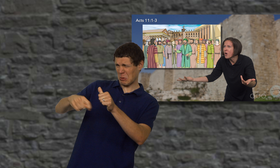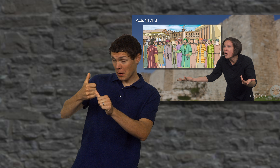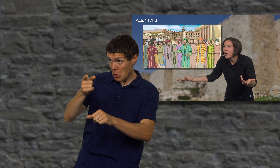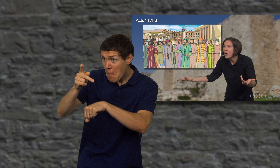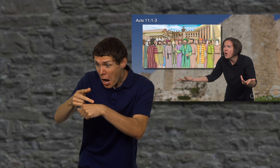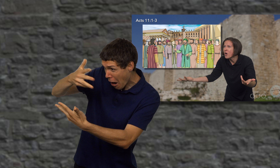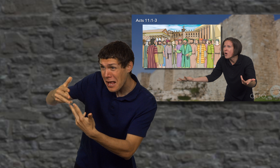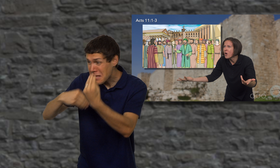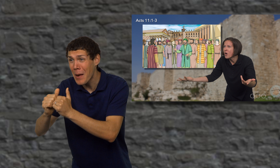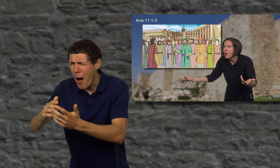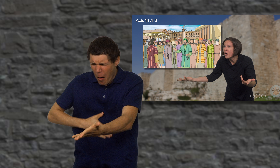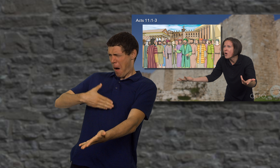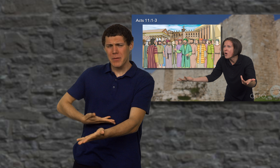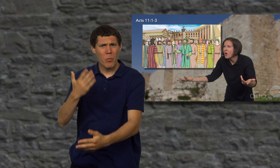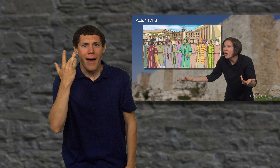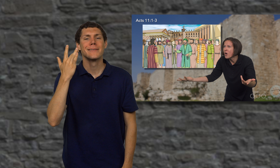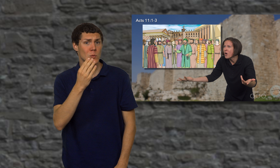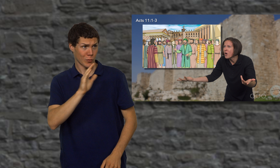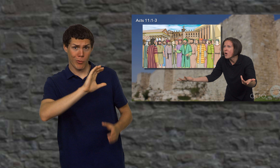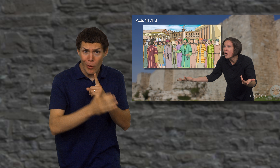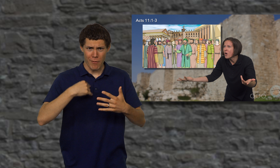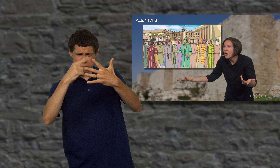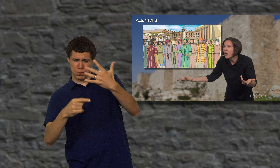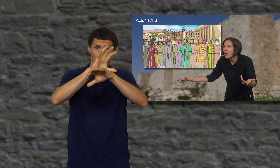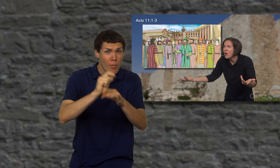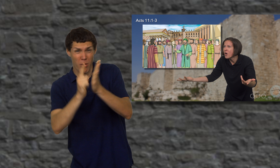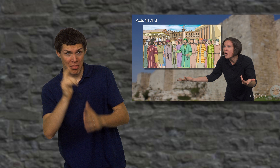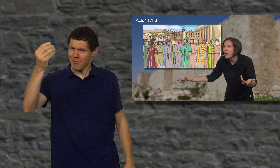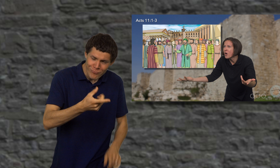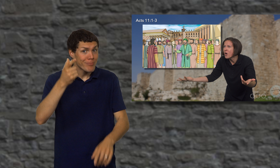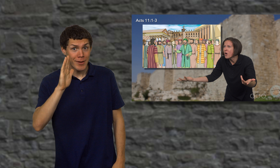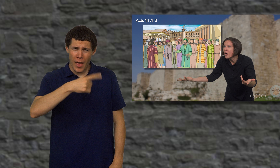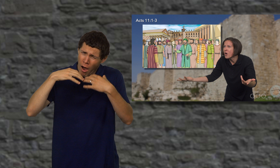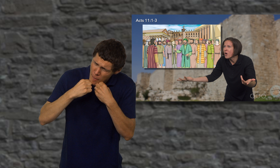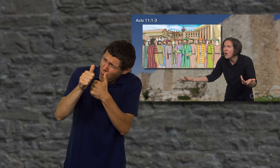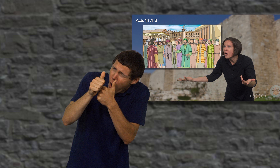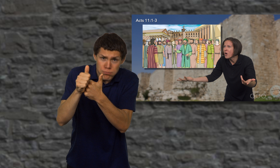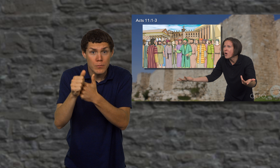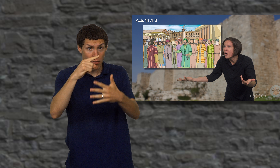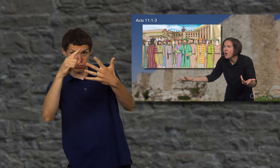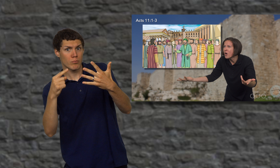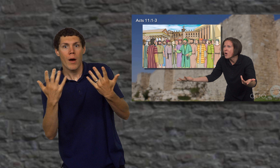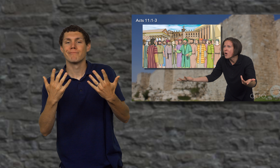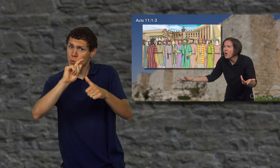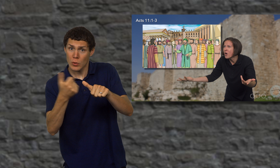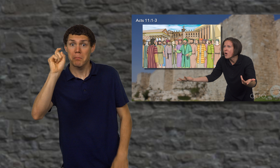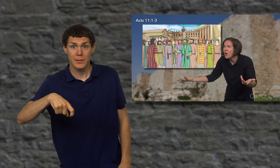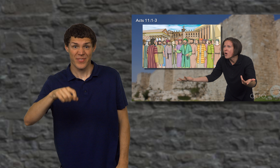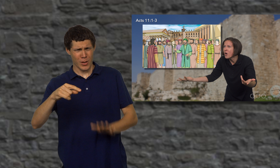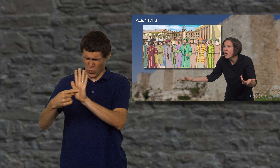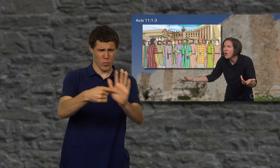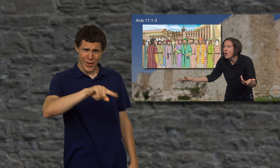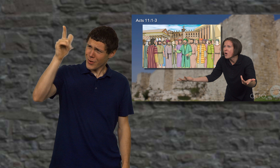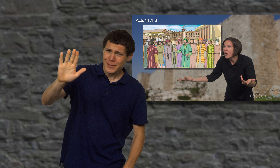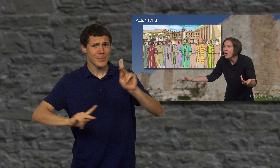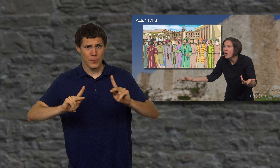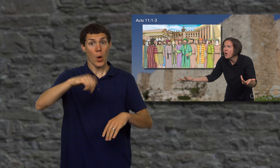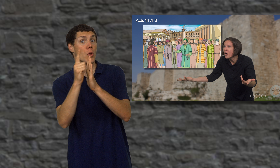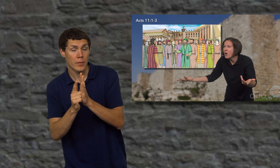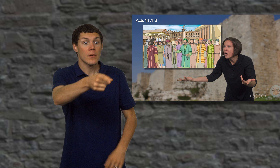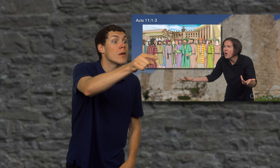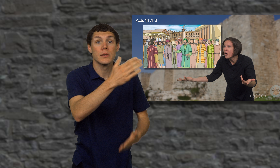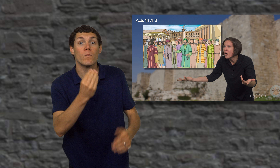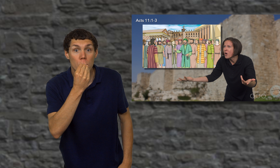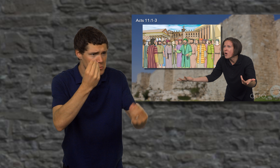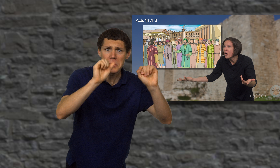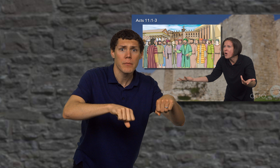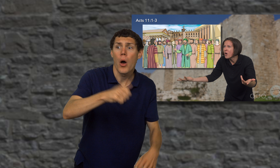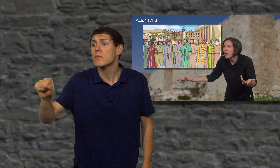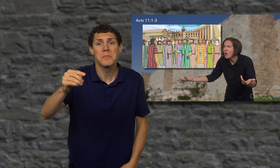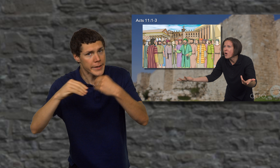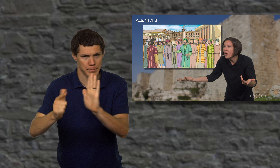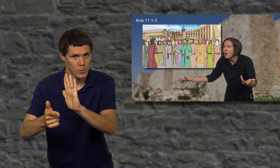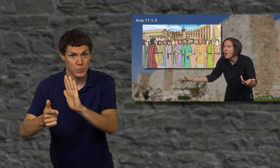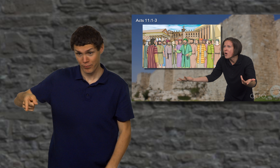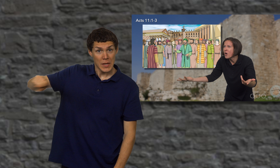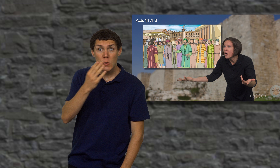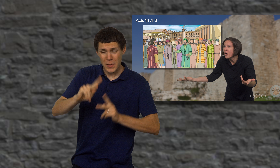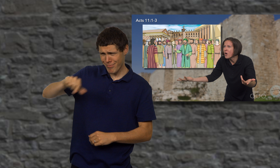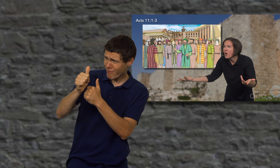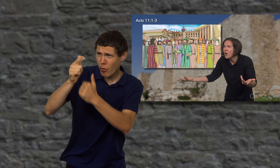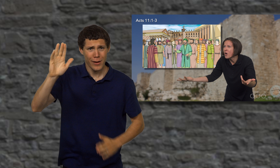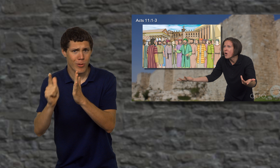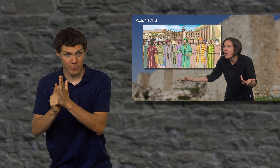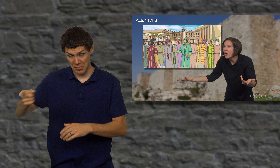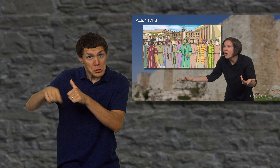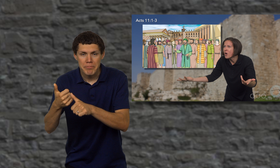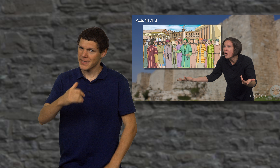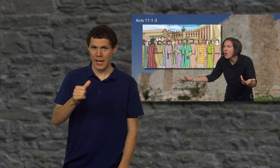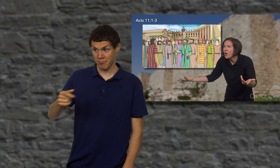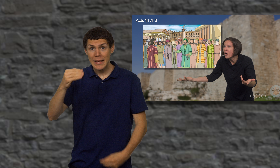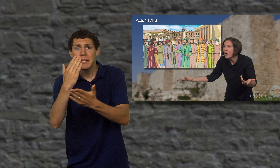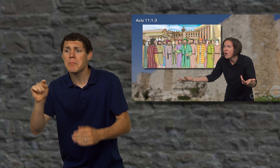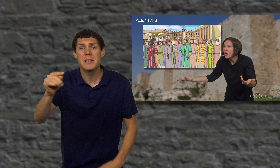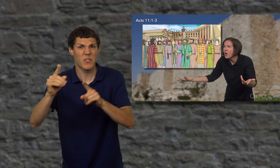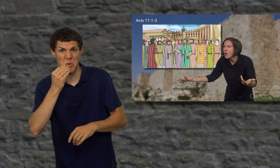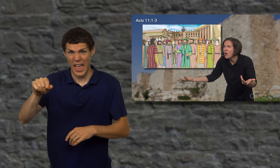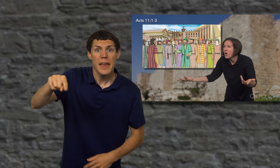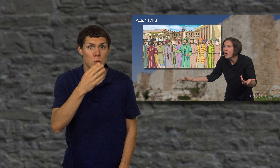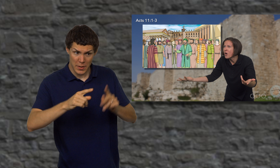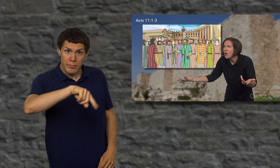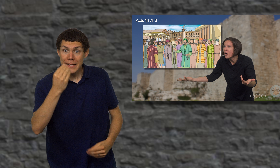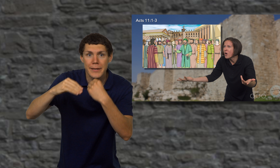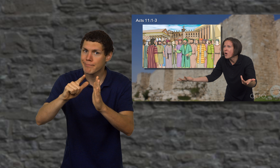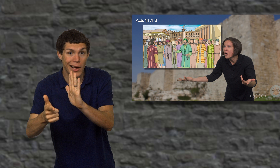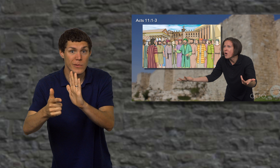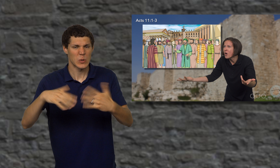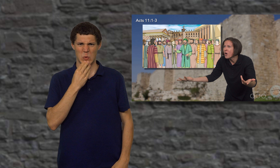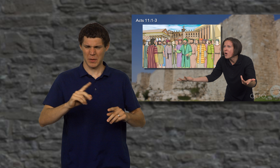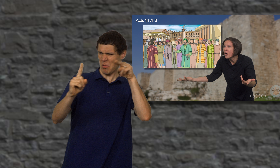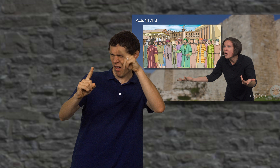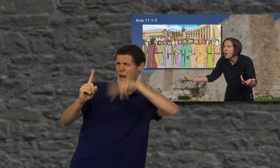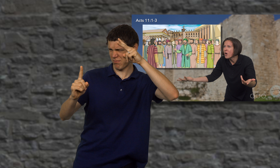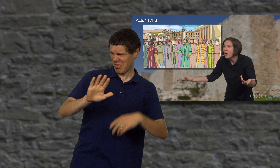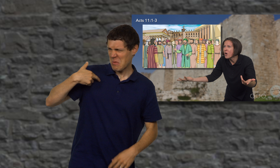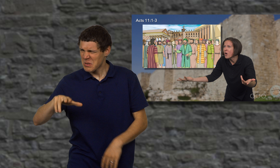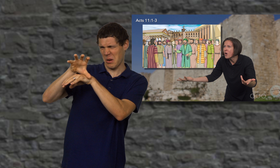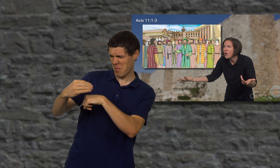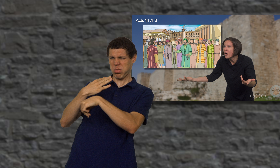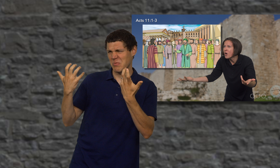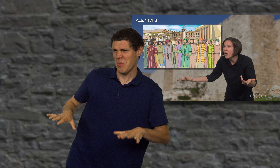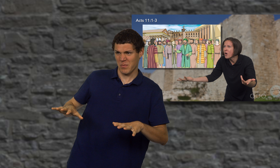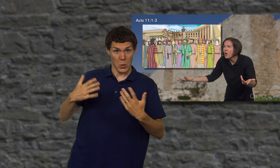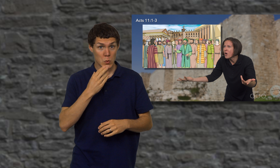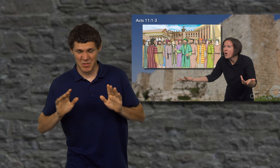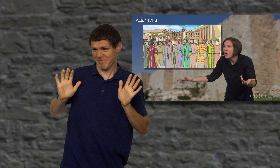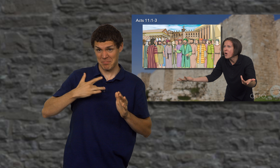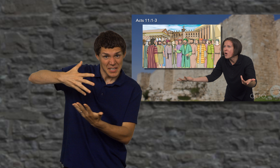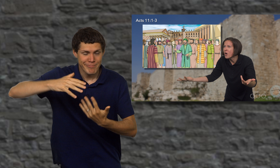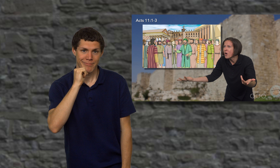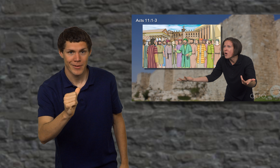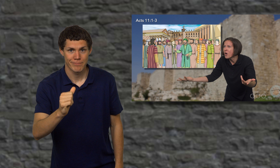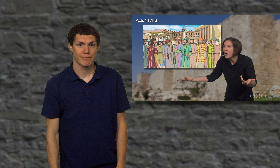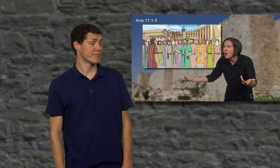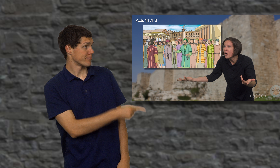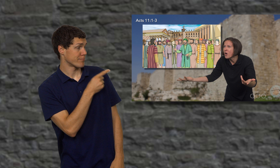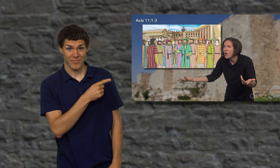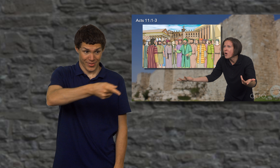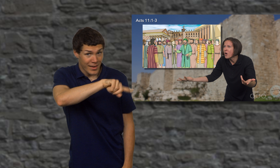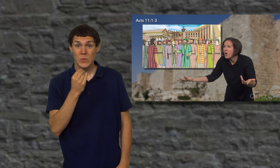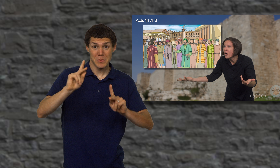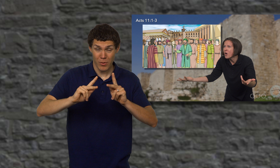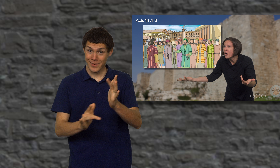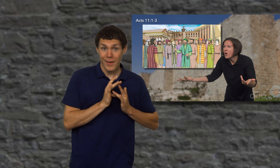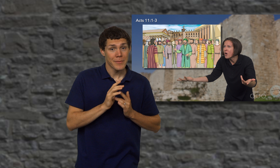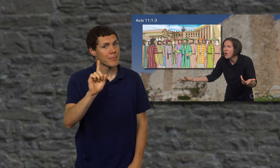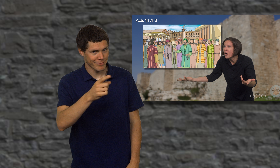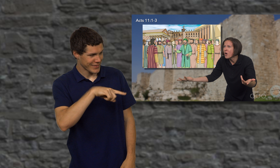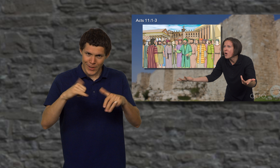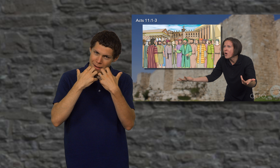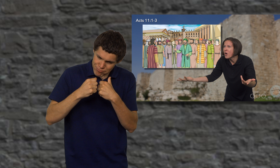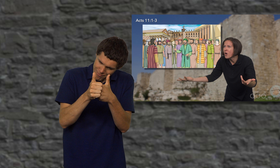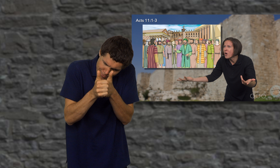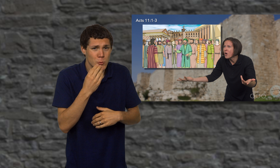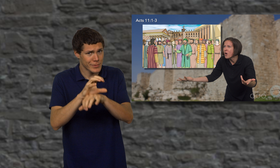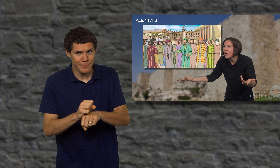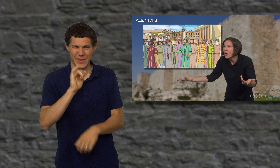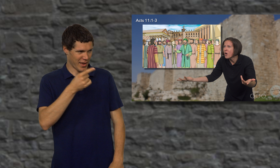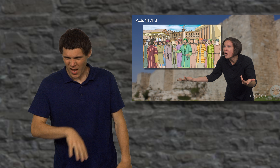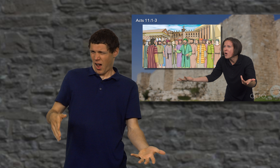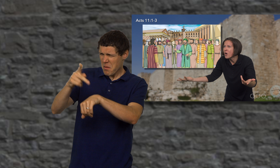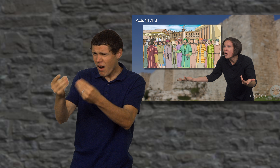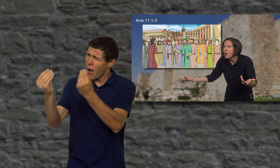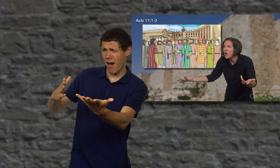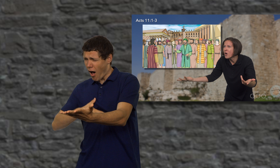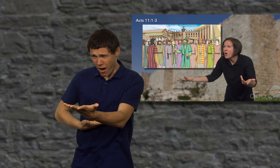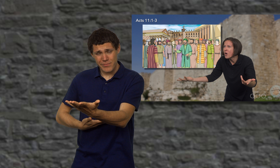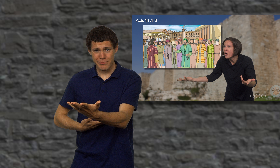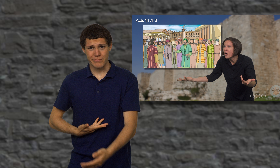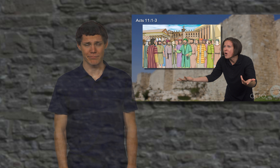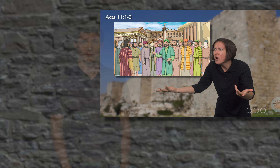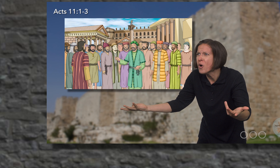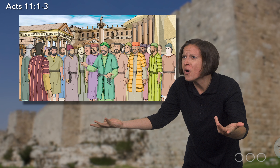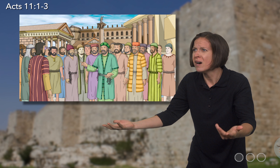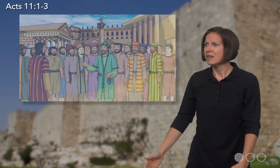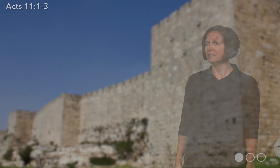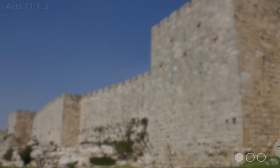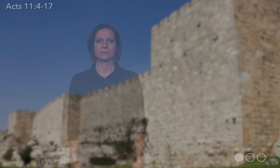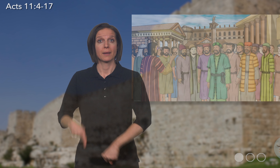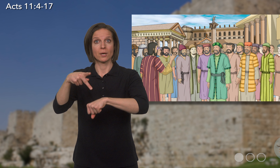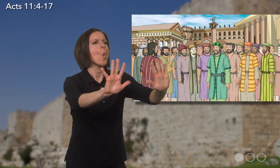So when Peter went up to Jerusalem, the circumcised believers took issue with him and said, “You visited uncircumcised men and ate with them.”